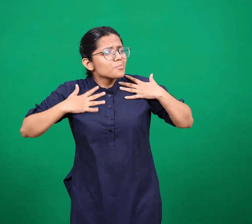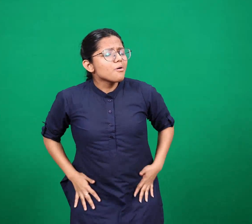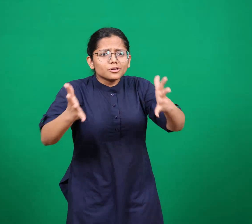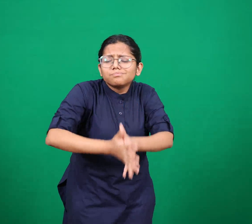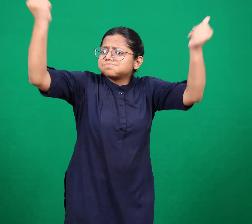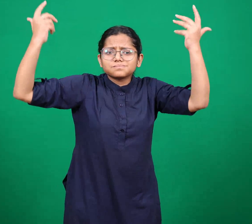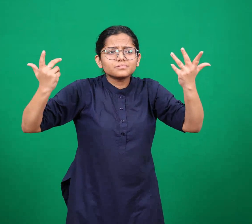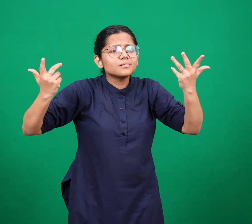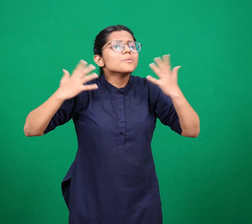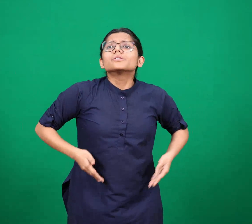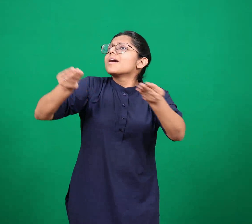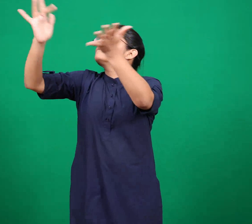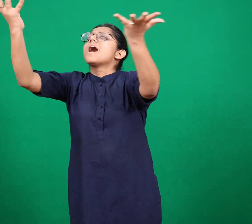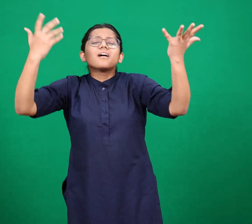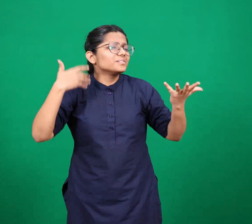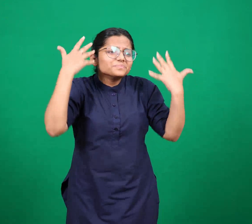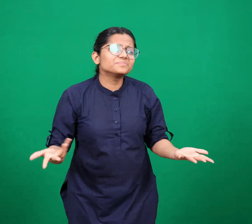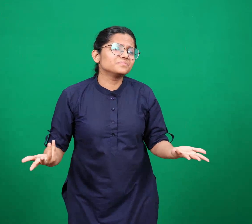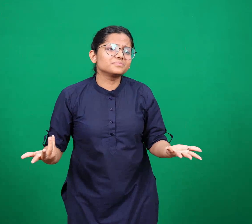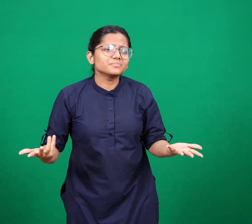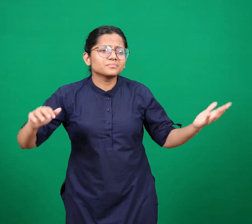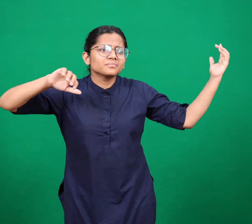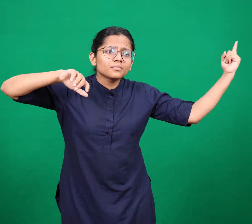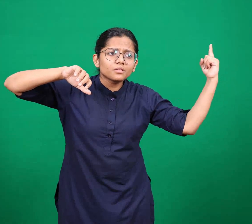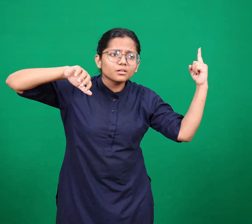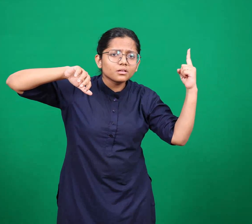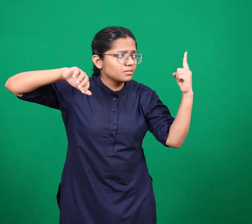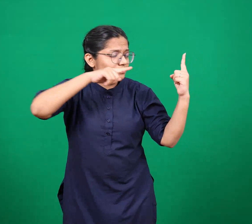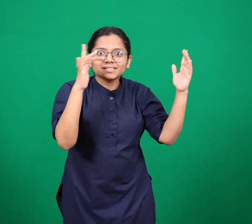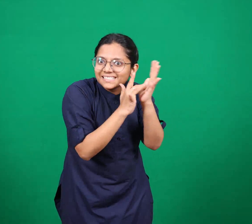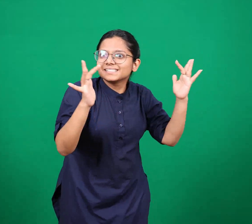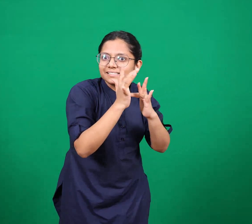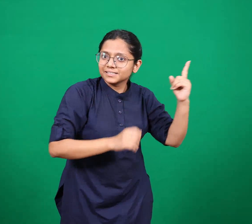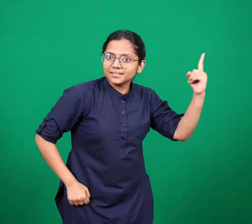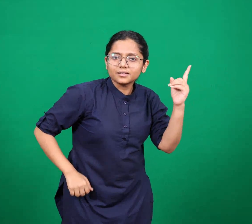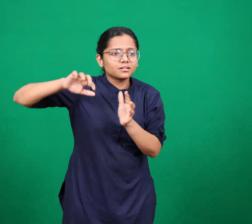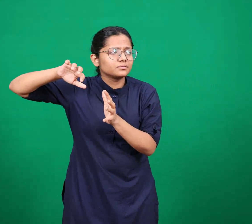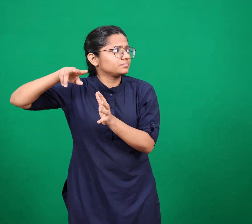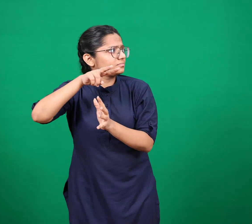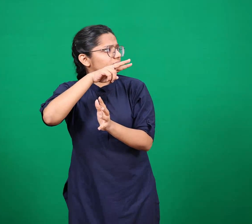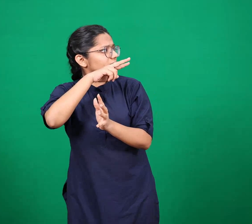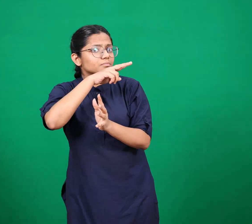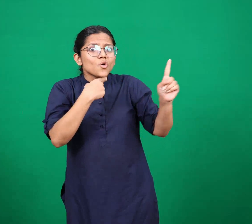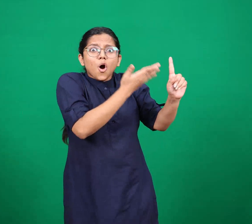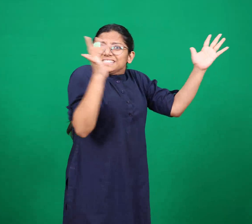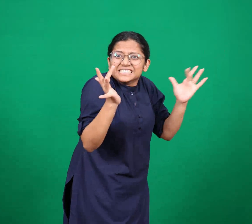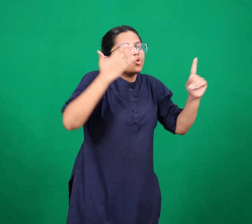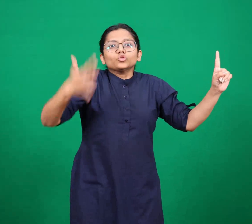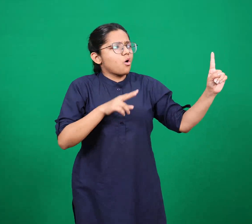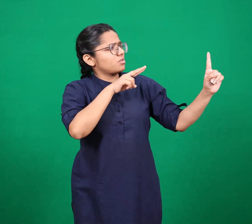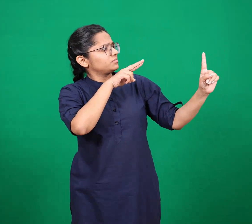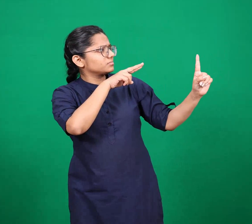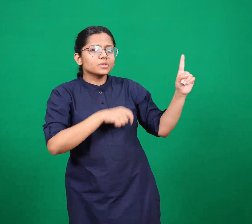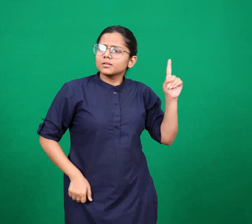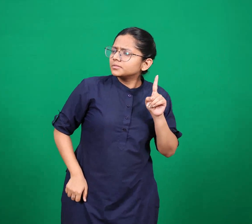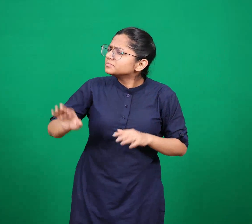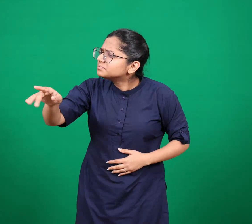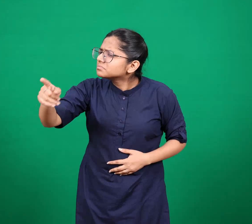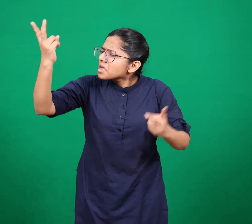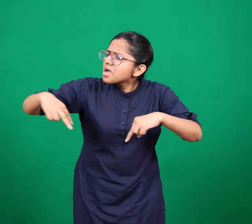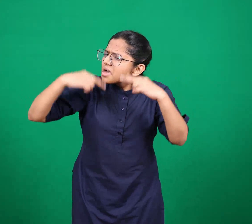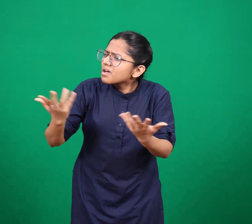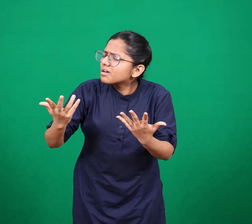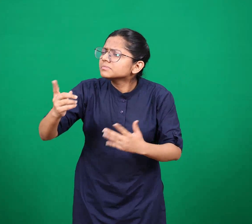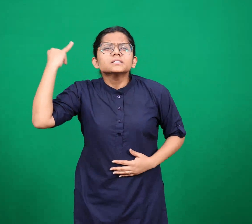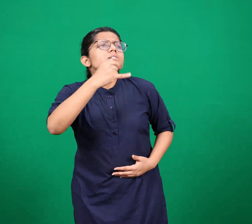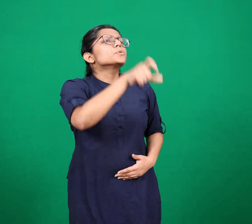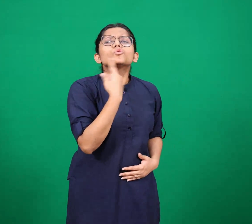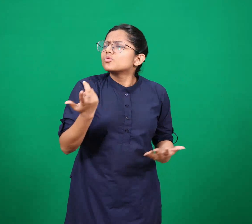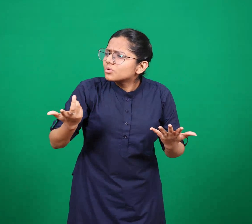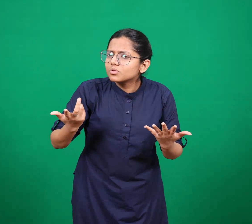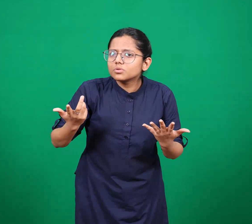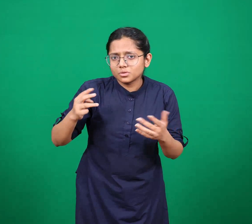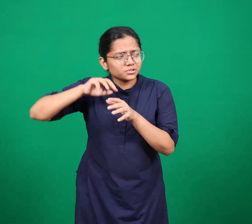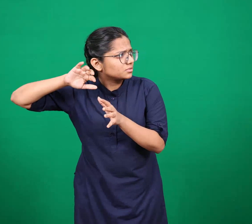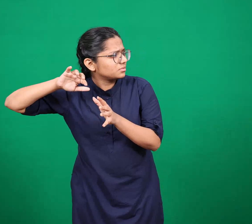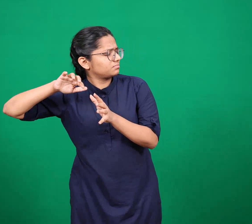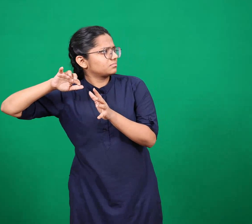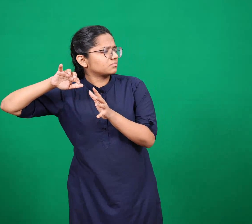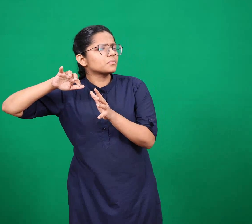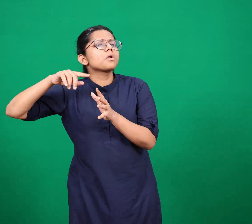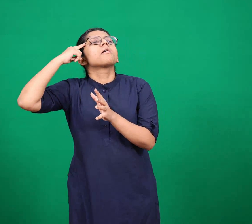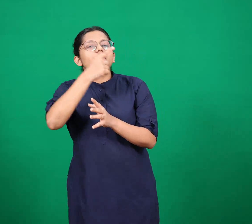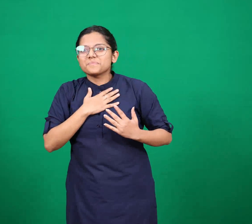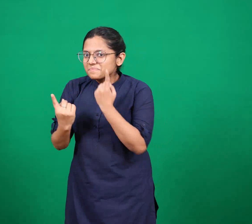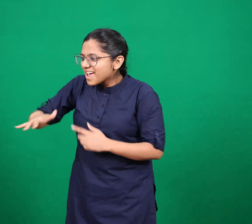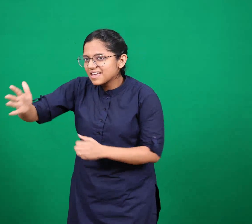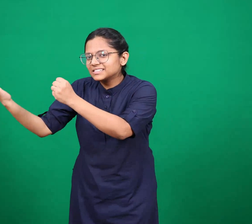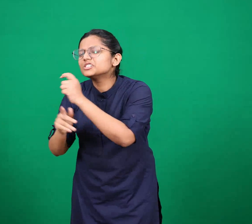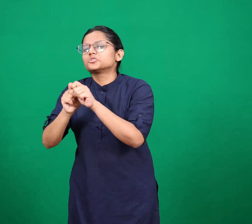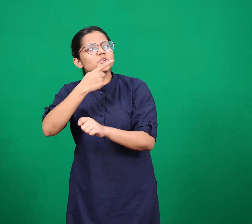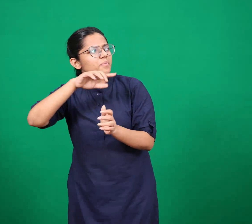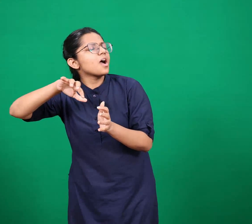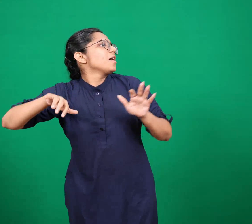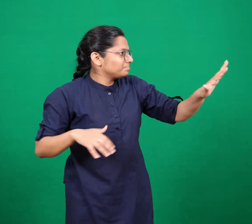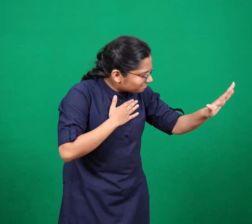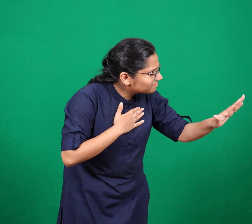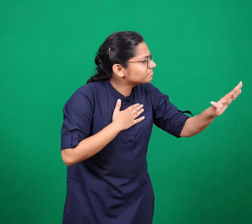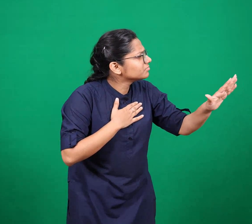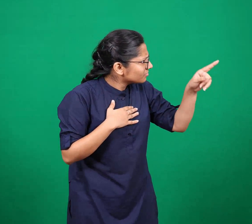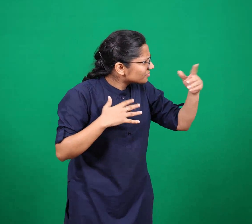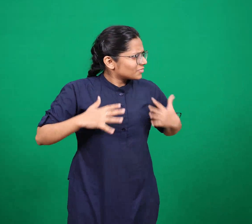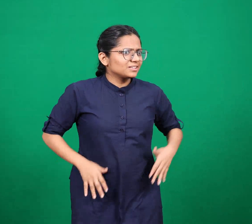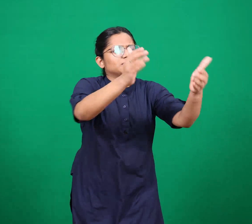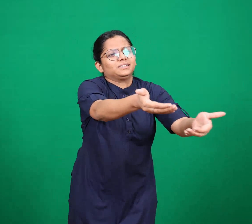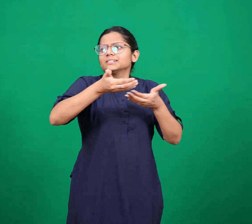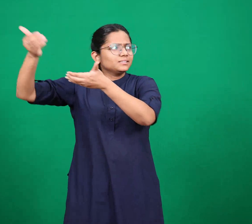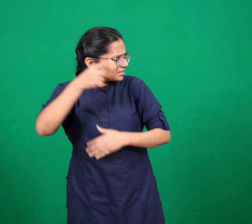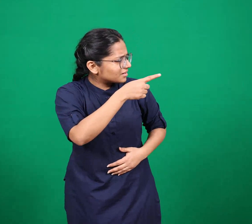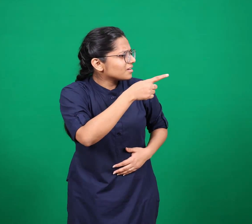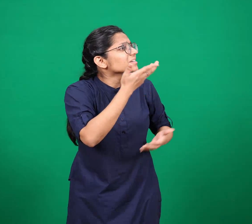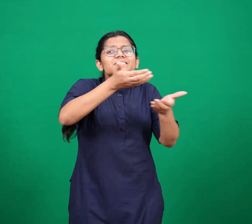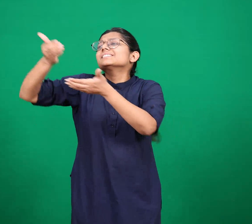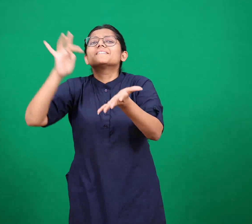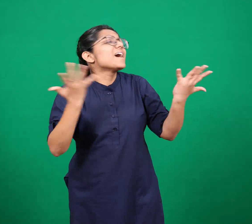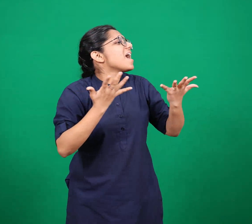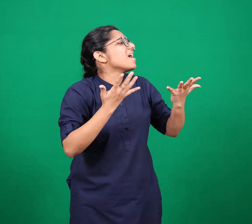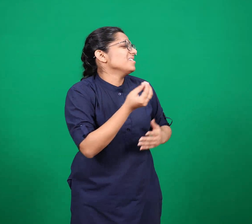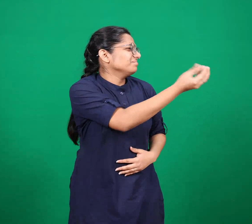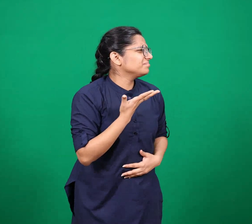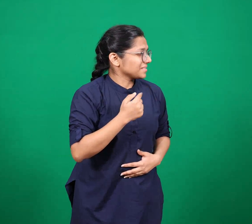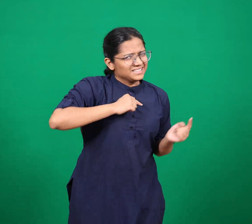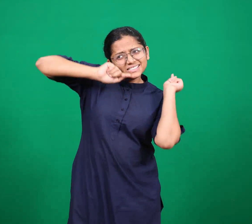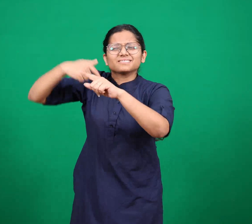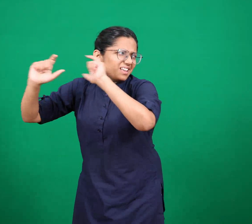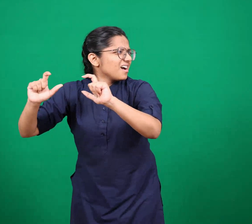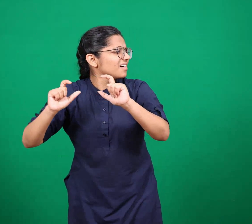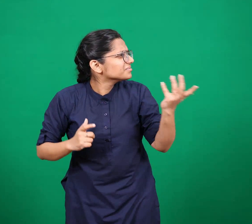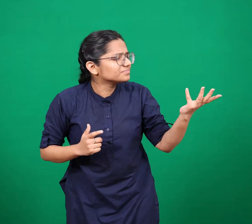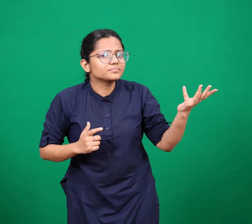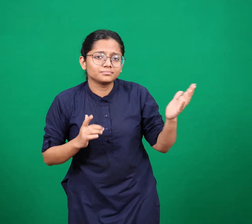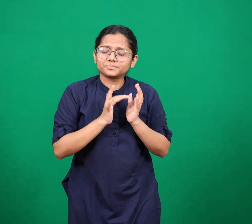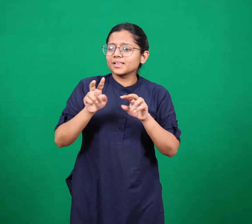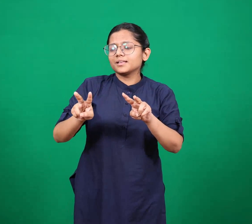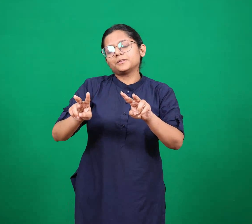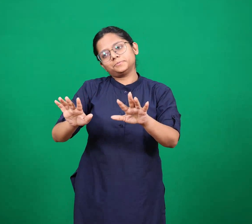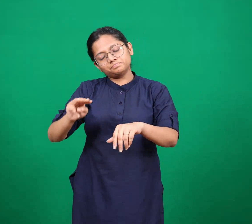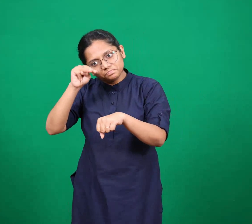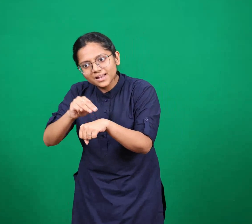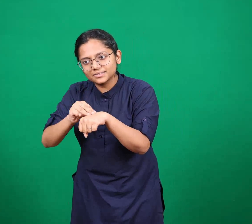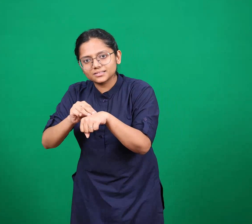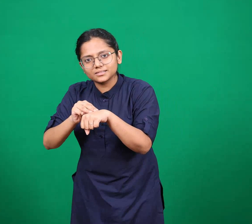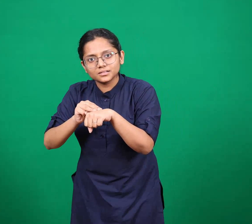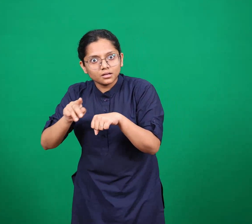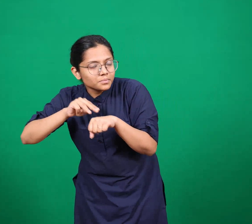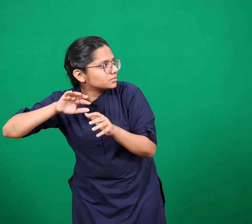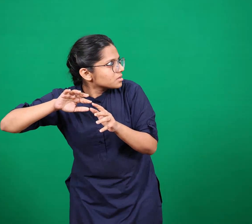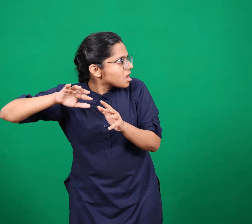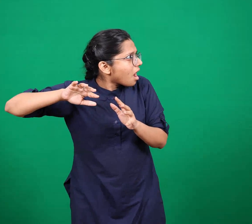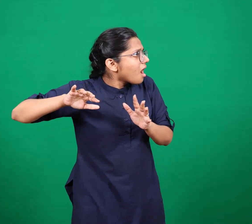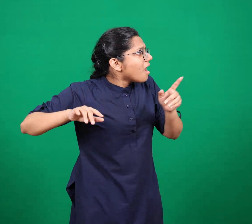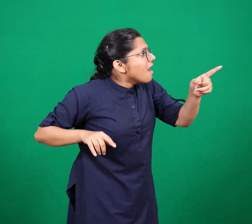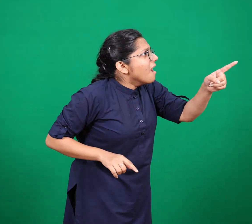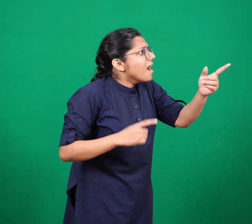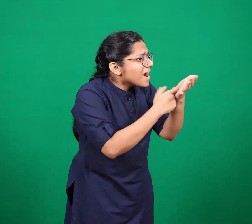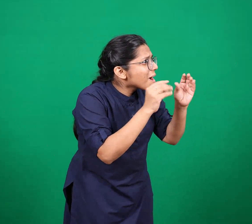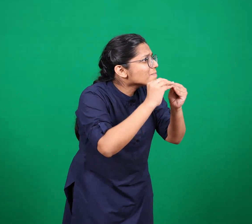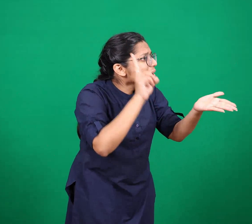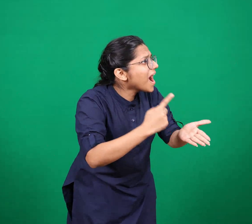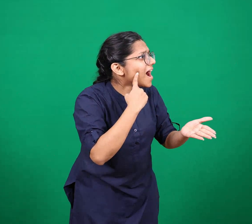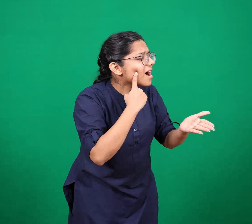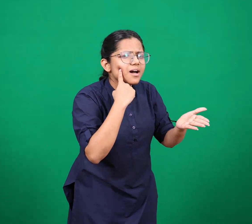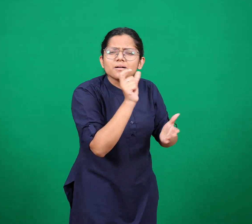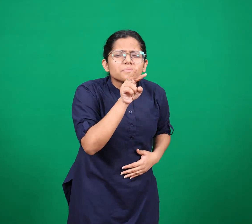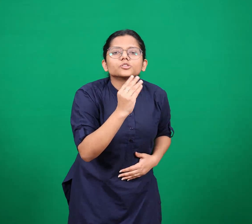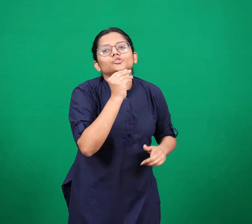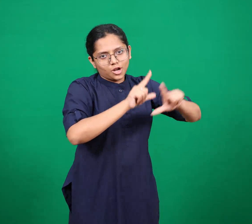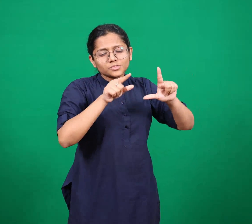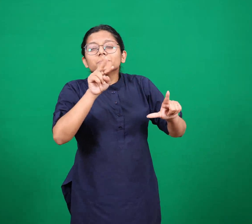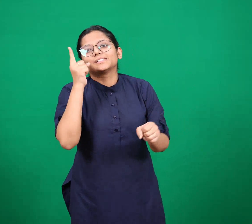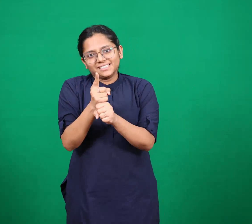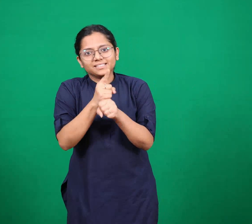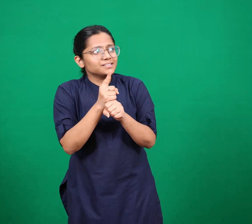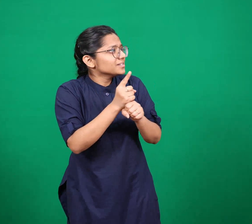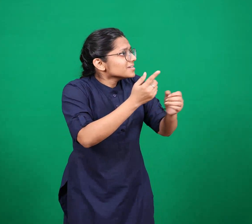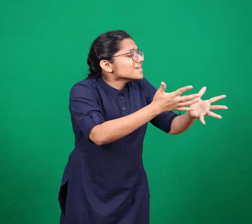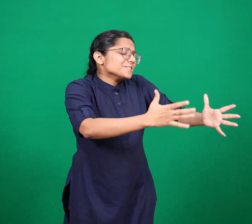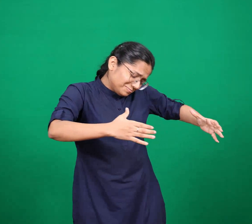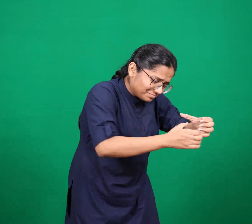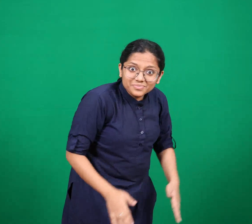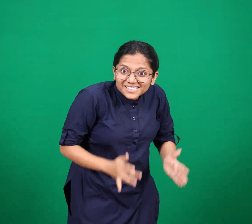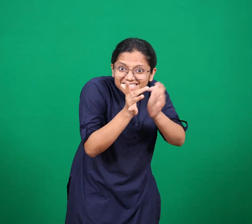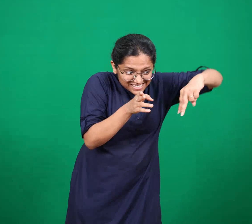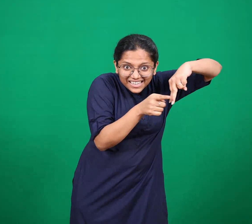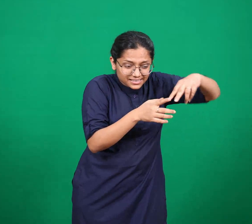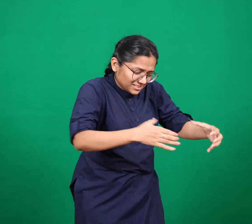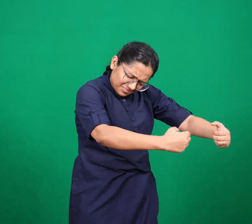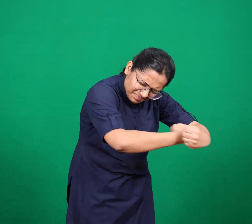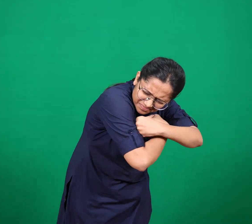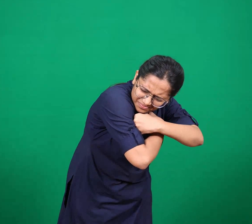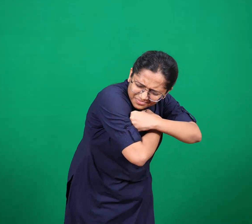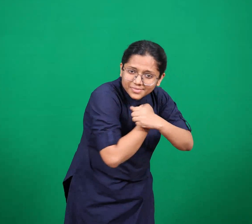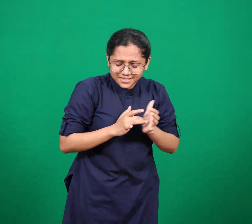When she had said this, she turned around and saw Jesus standing there; but she did not recognize that it was Jesus. "Woman, why are you weeping?" Jesus asked. " Whom are you seeking?" Thinking He was the gardener, she said, "Sir, if you have carried Him off, tell me where you have put Him, and I will get Him." Jesus said to her, "Mary."